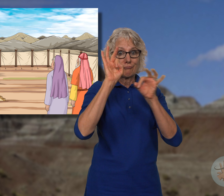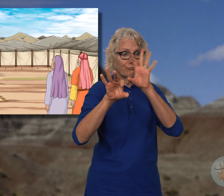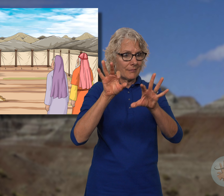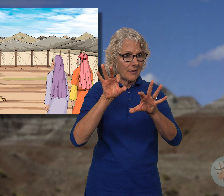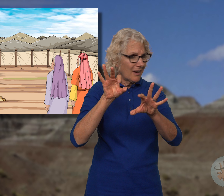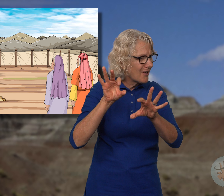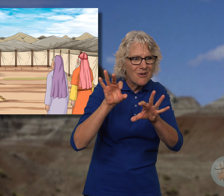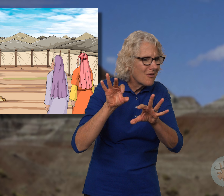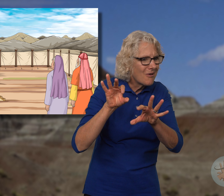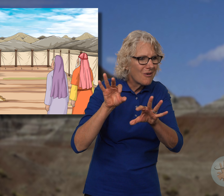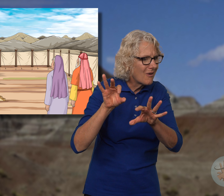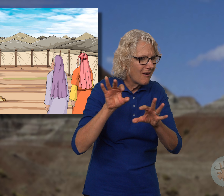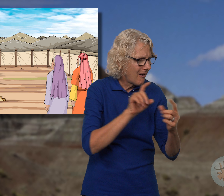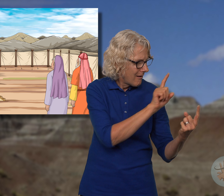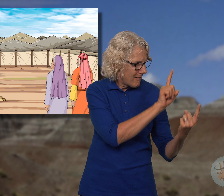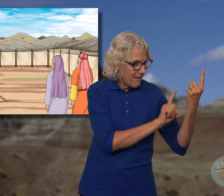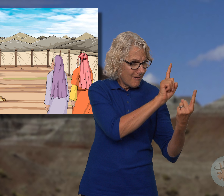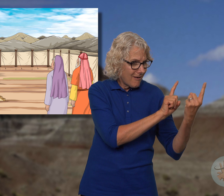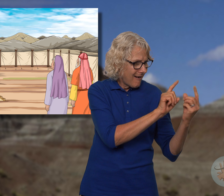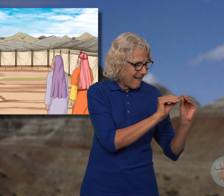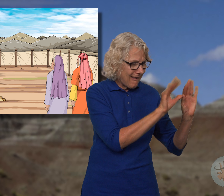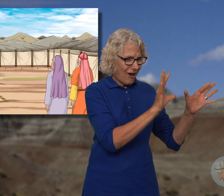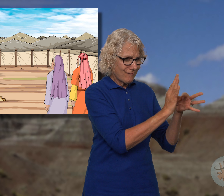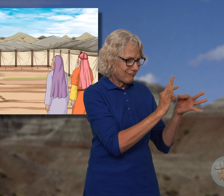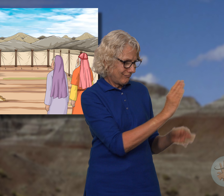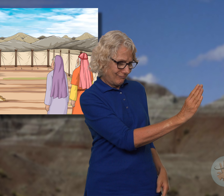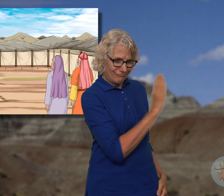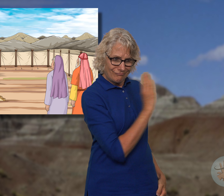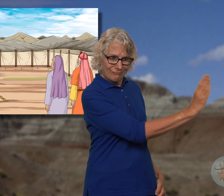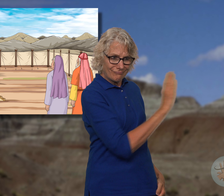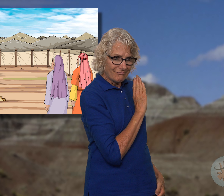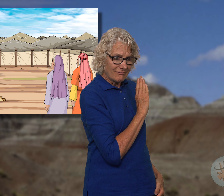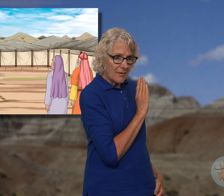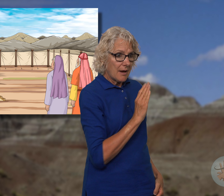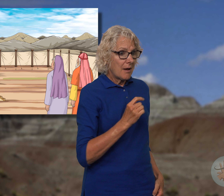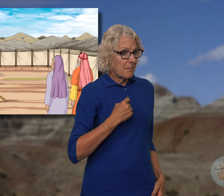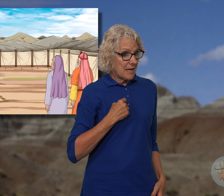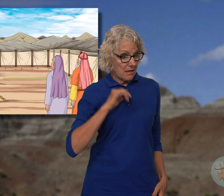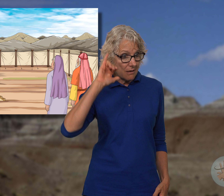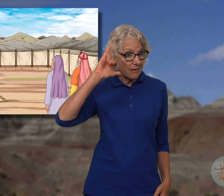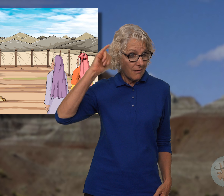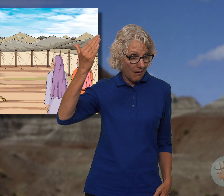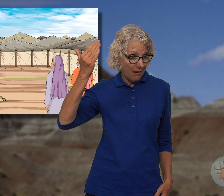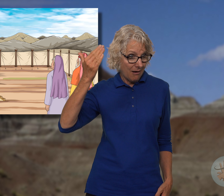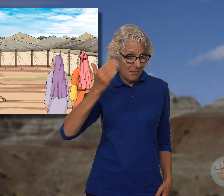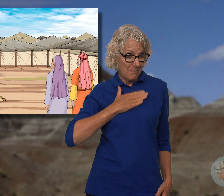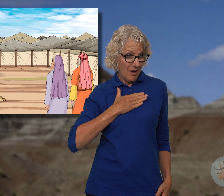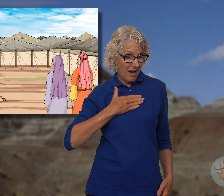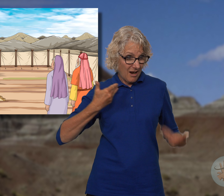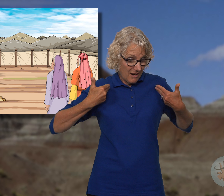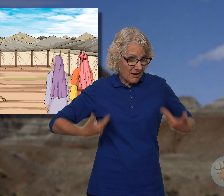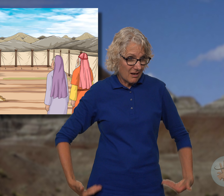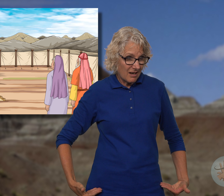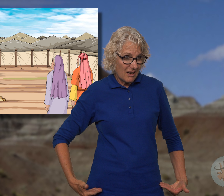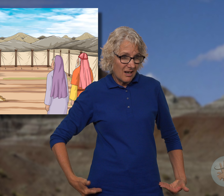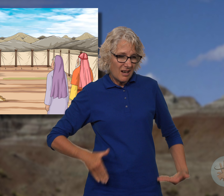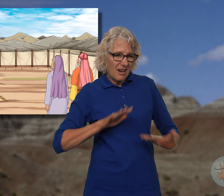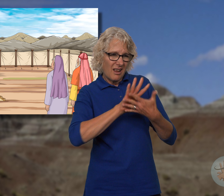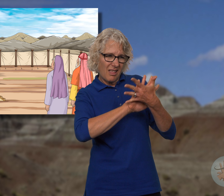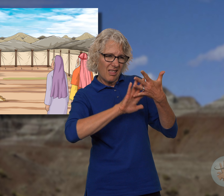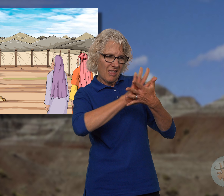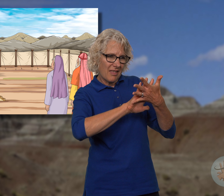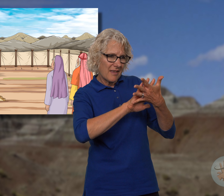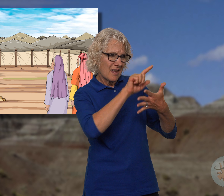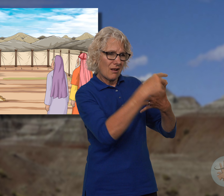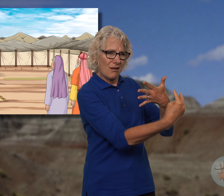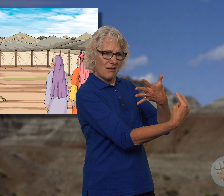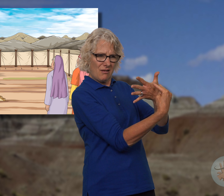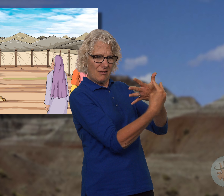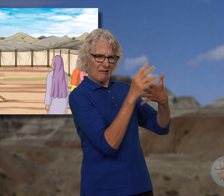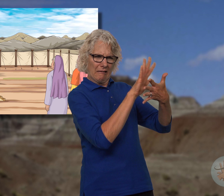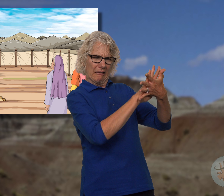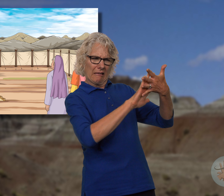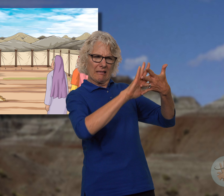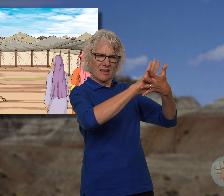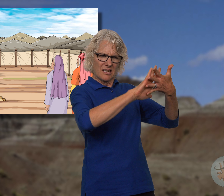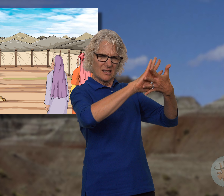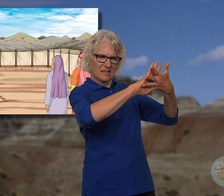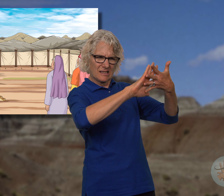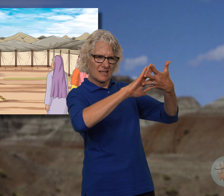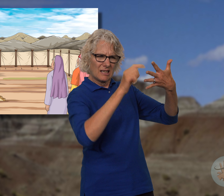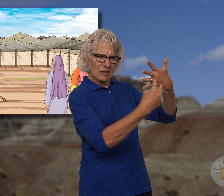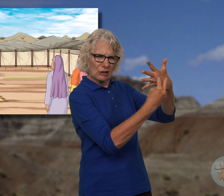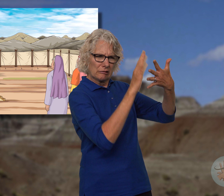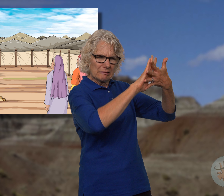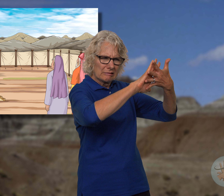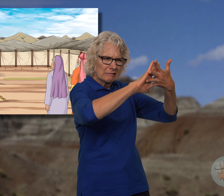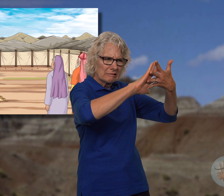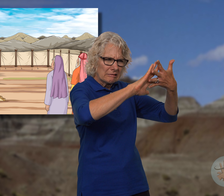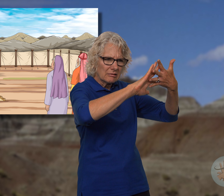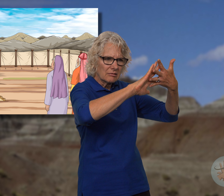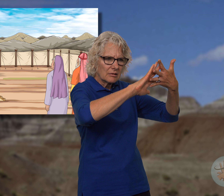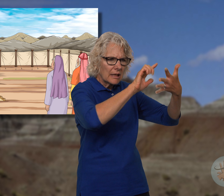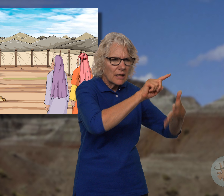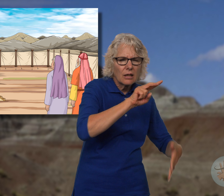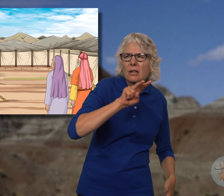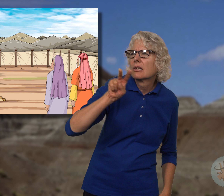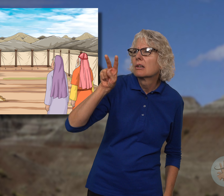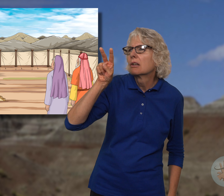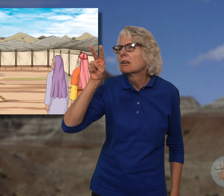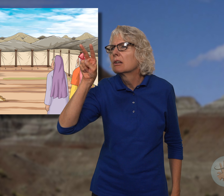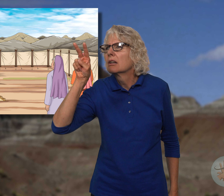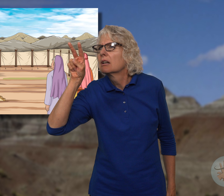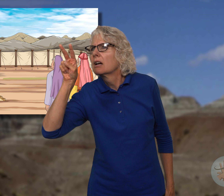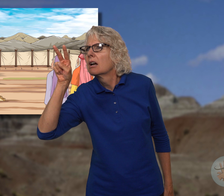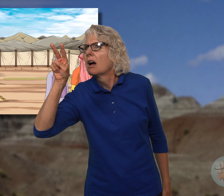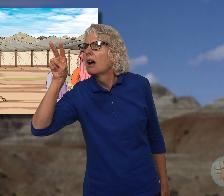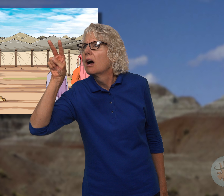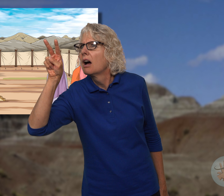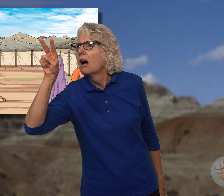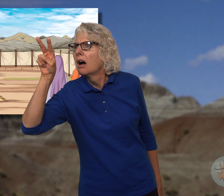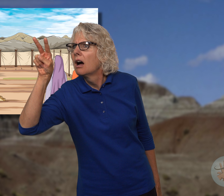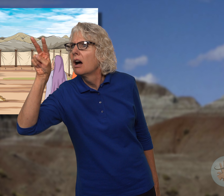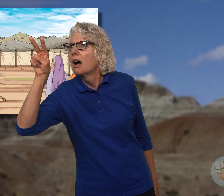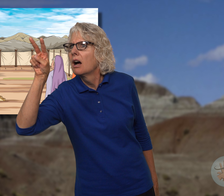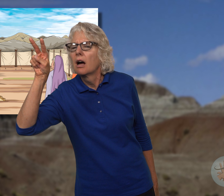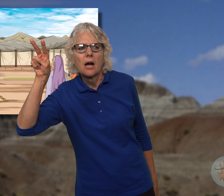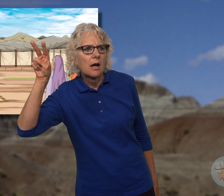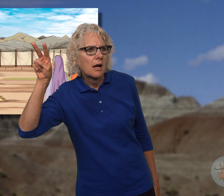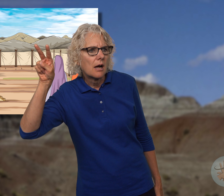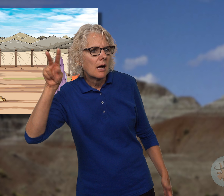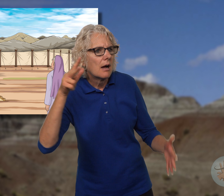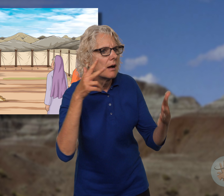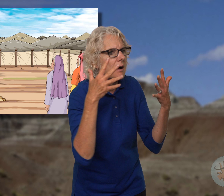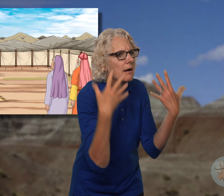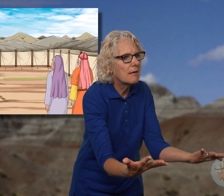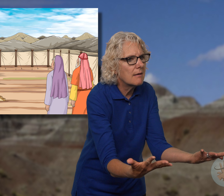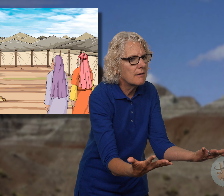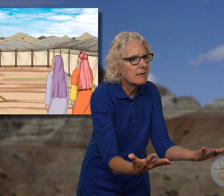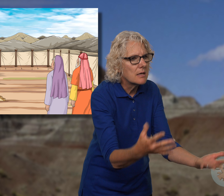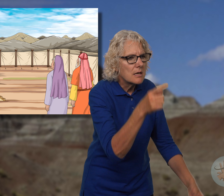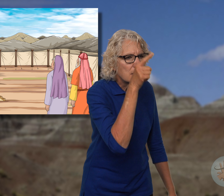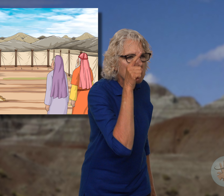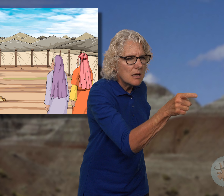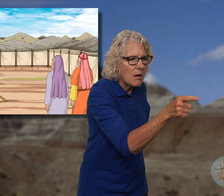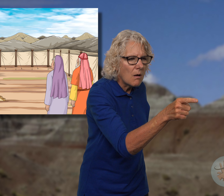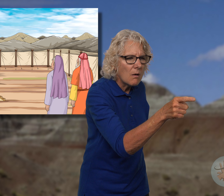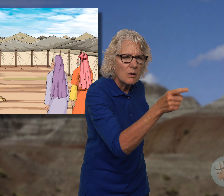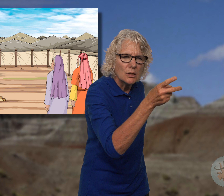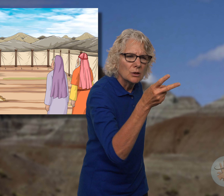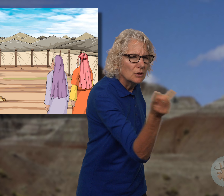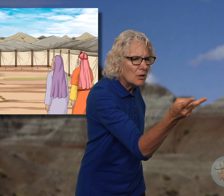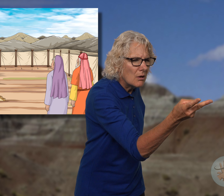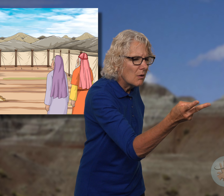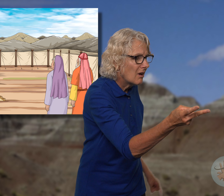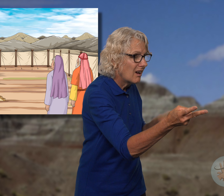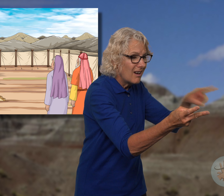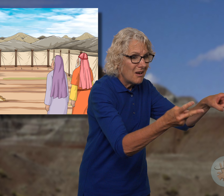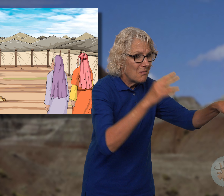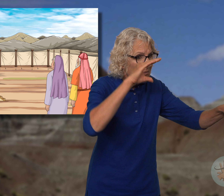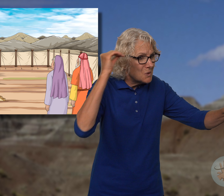I speak with him face to face, clearly and not in riddles; he sees the form of the LORD.